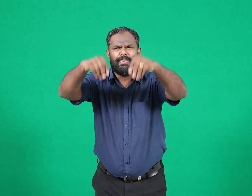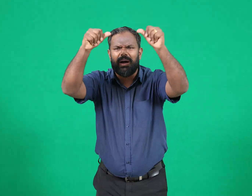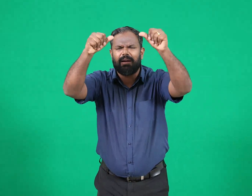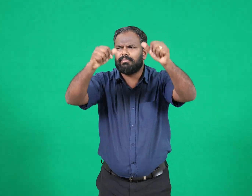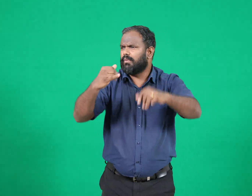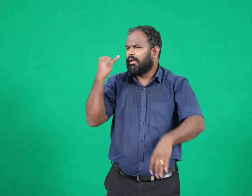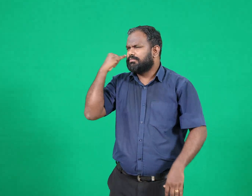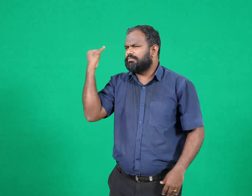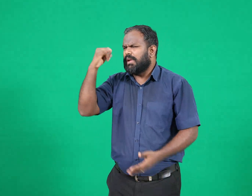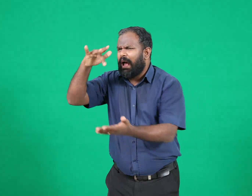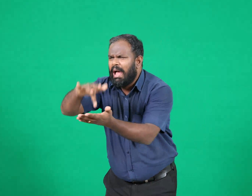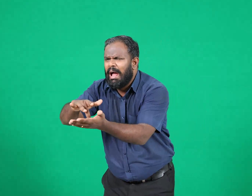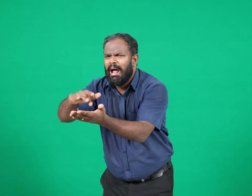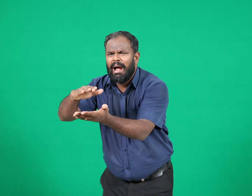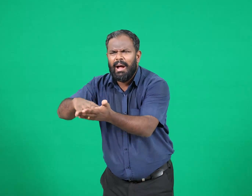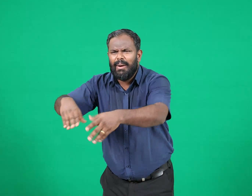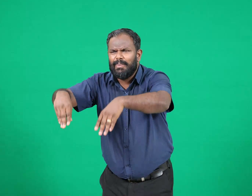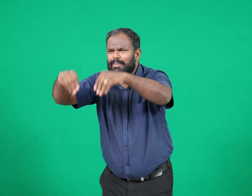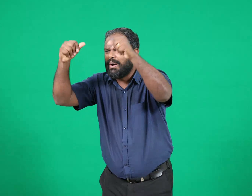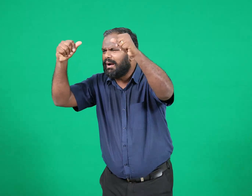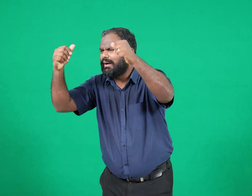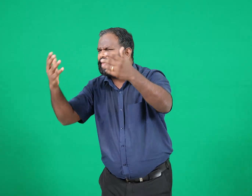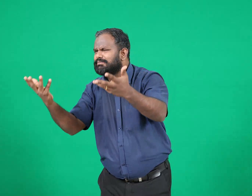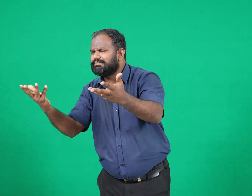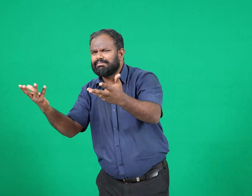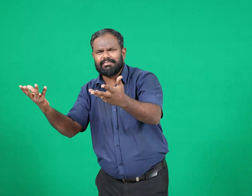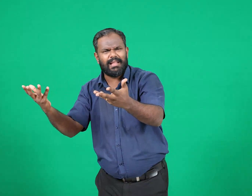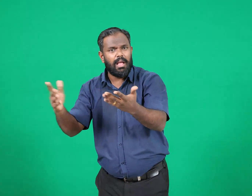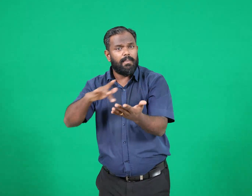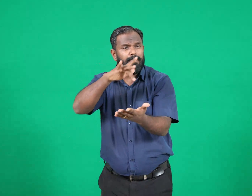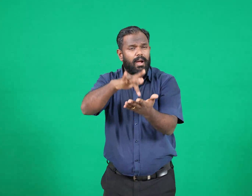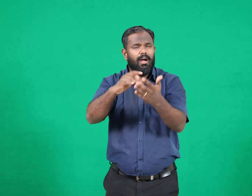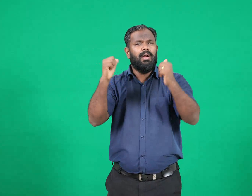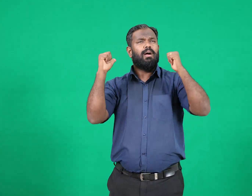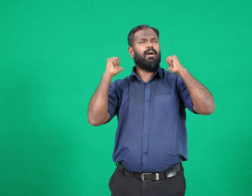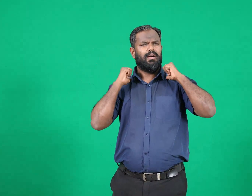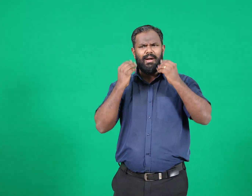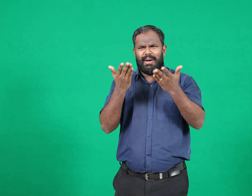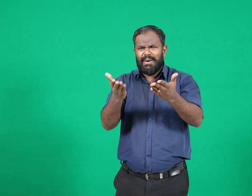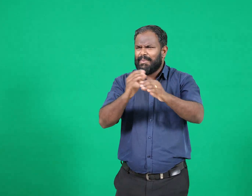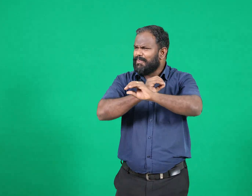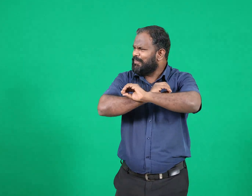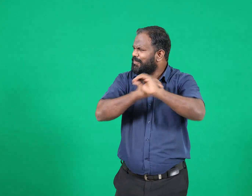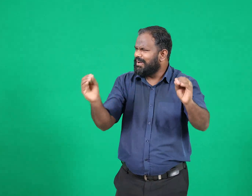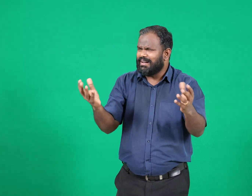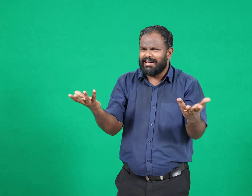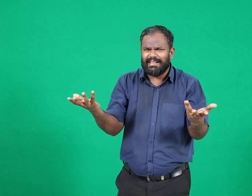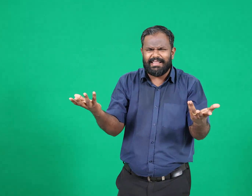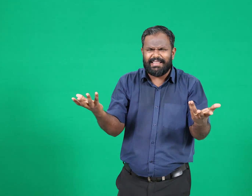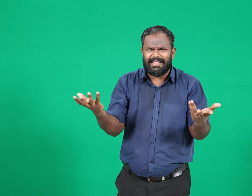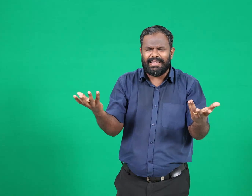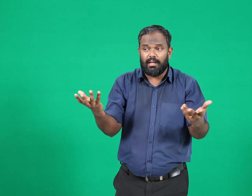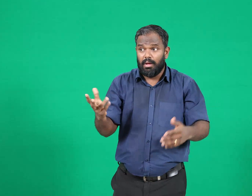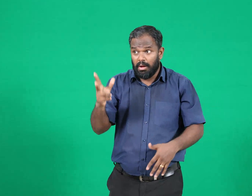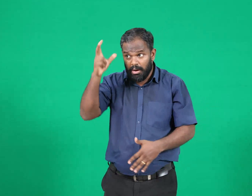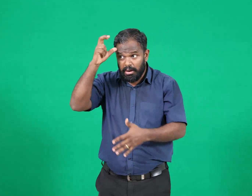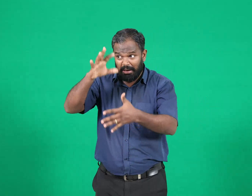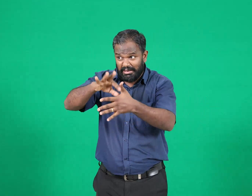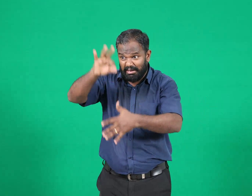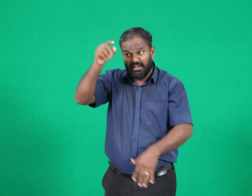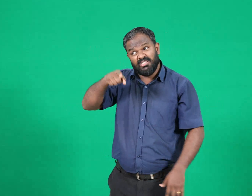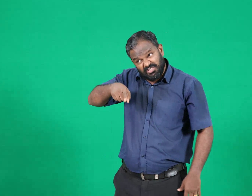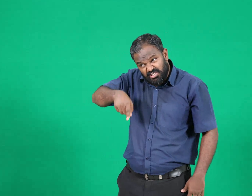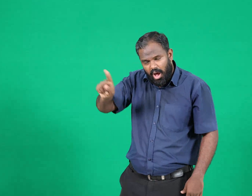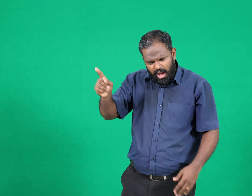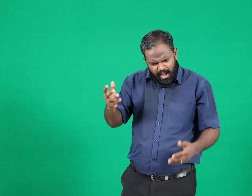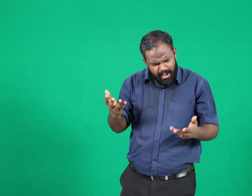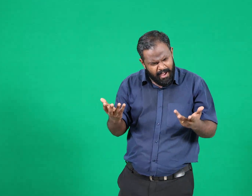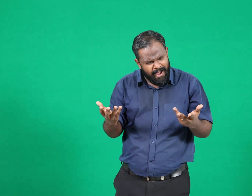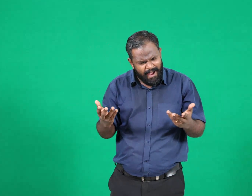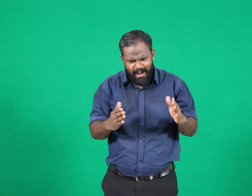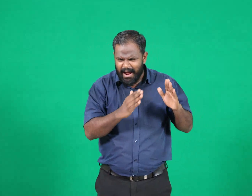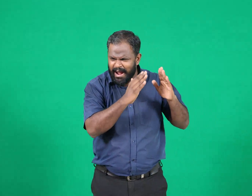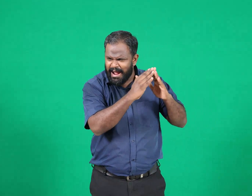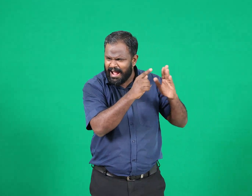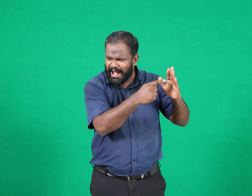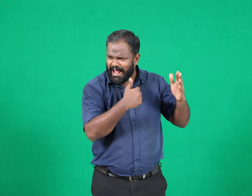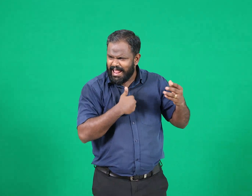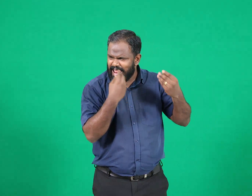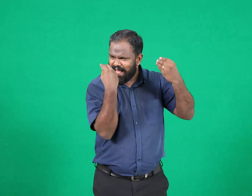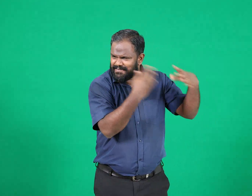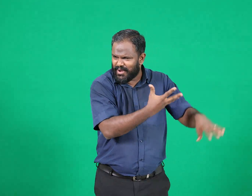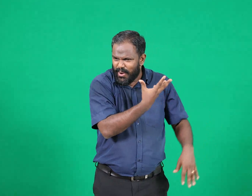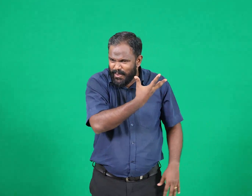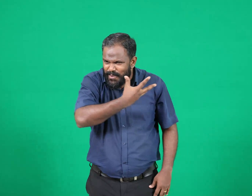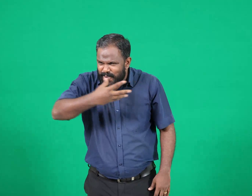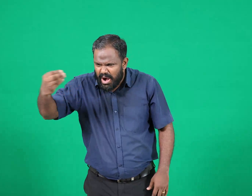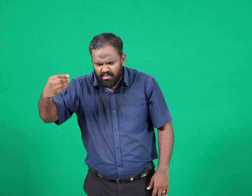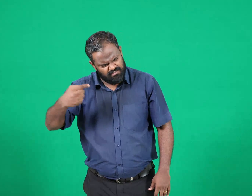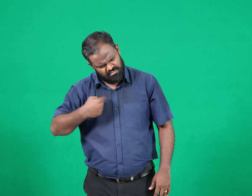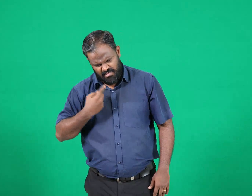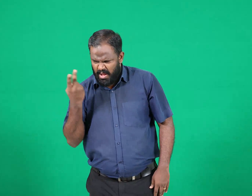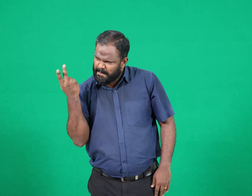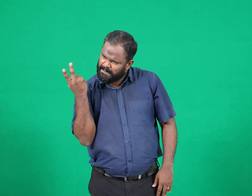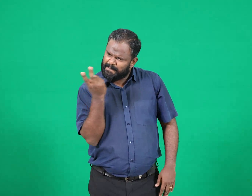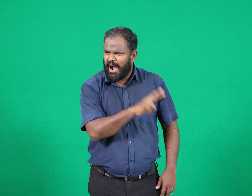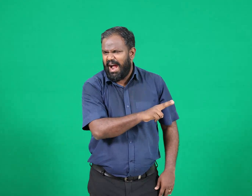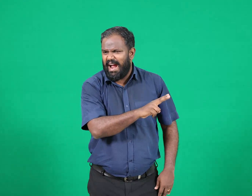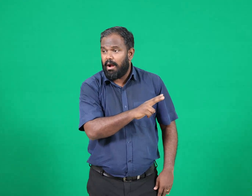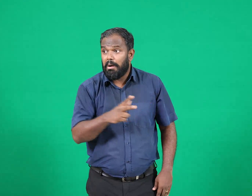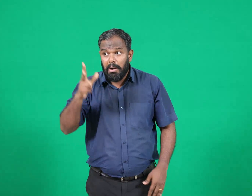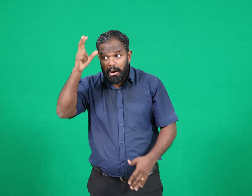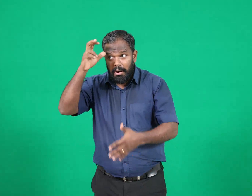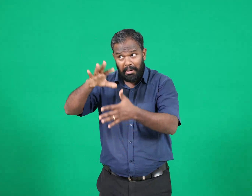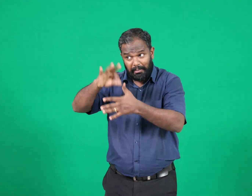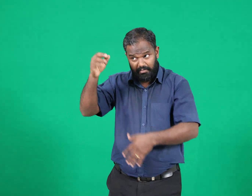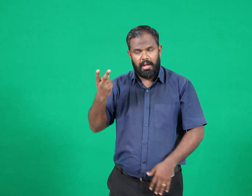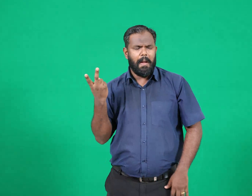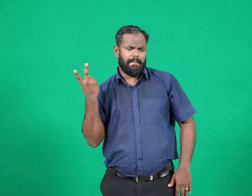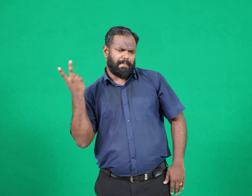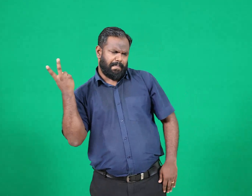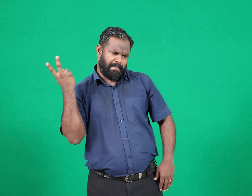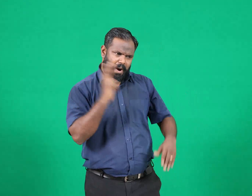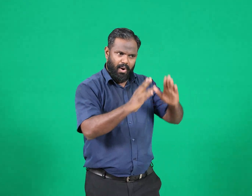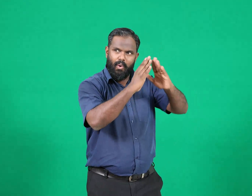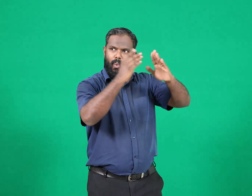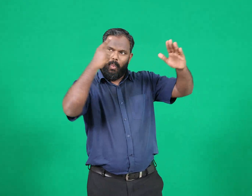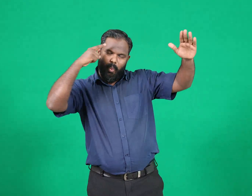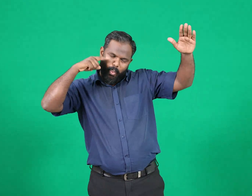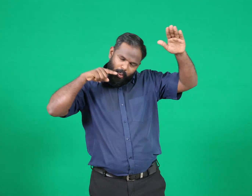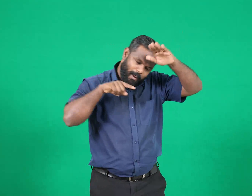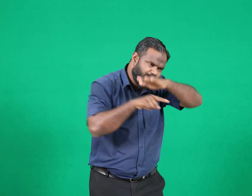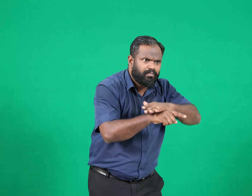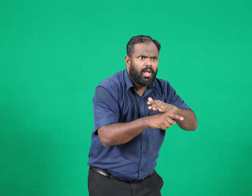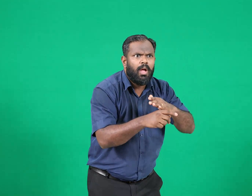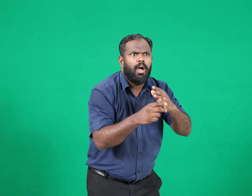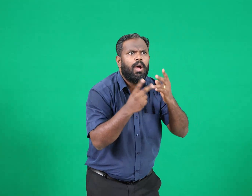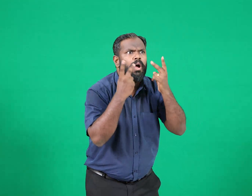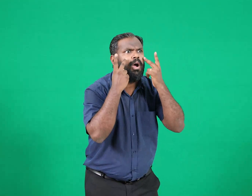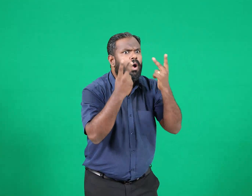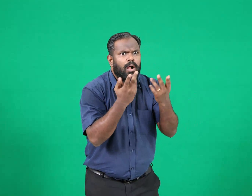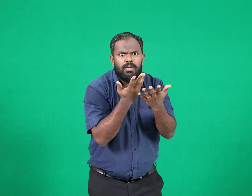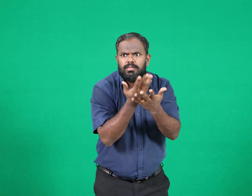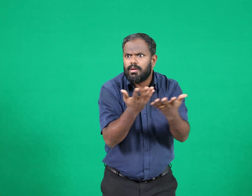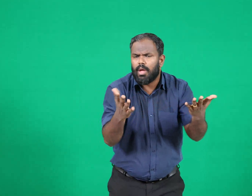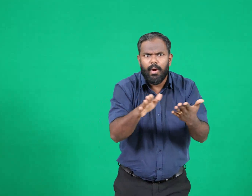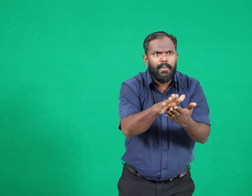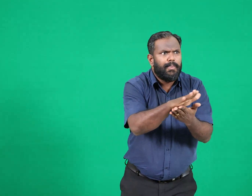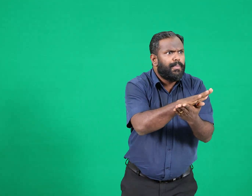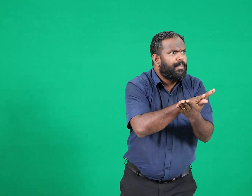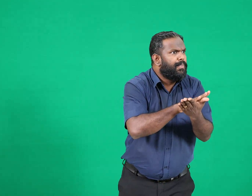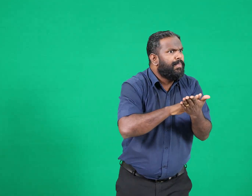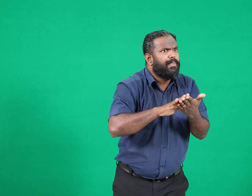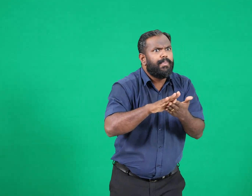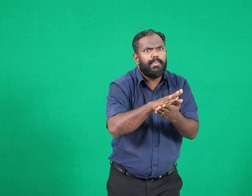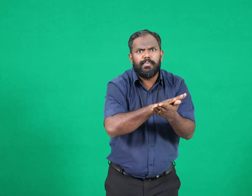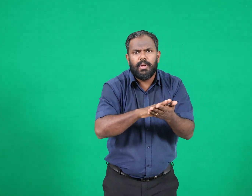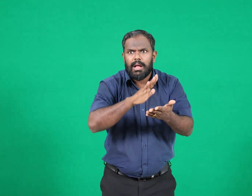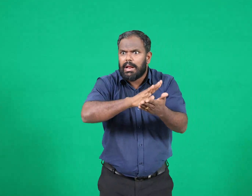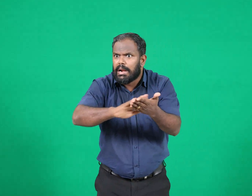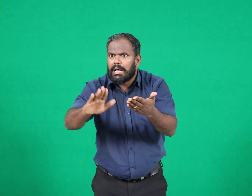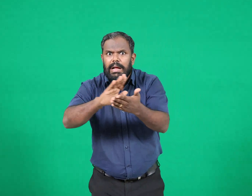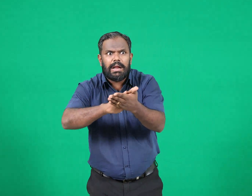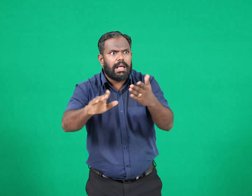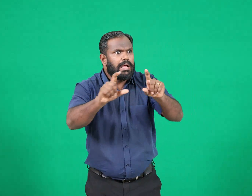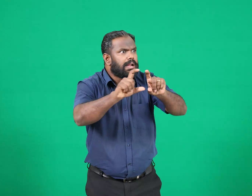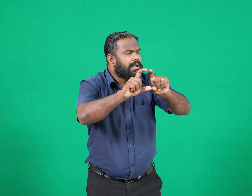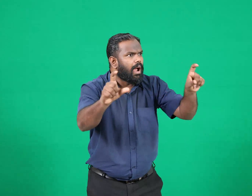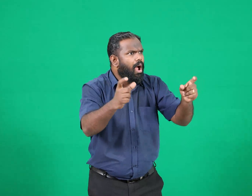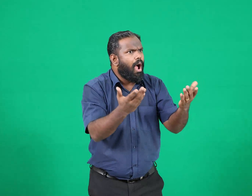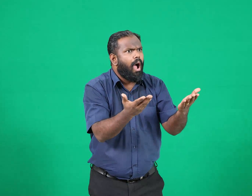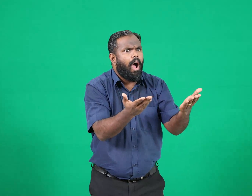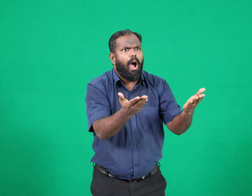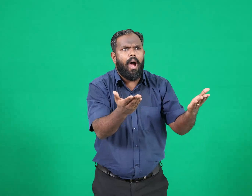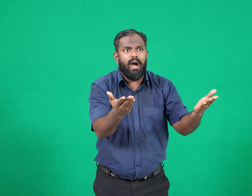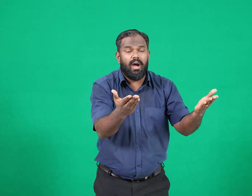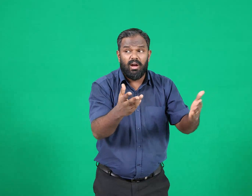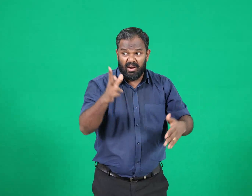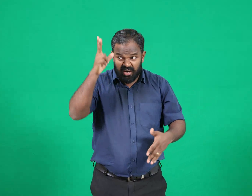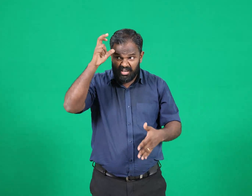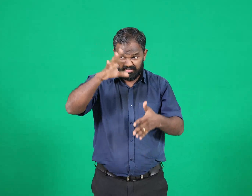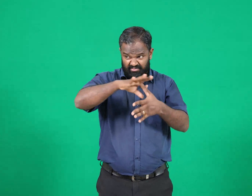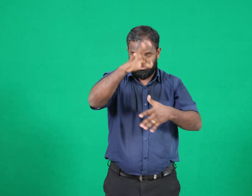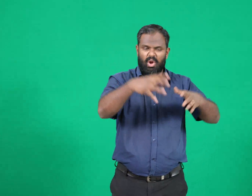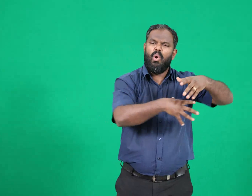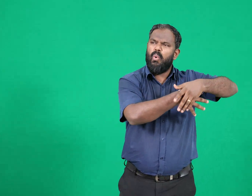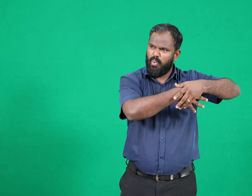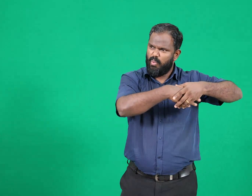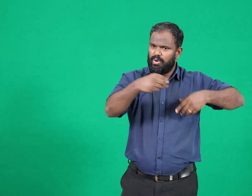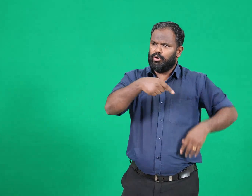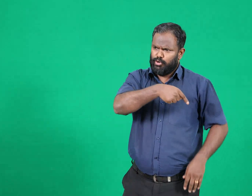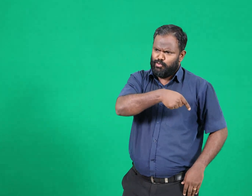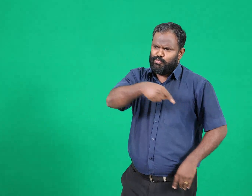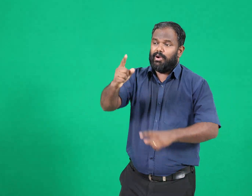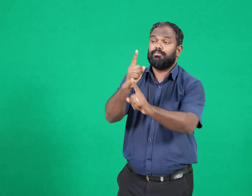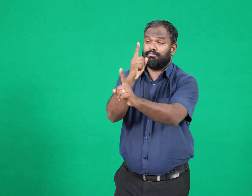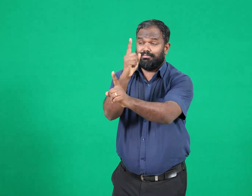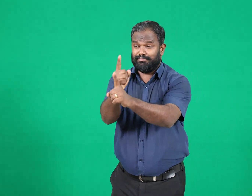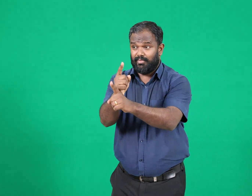Then it says, ' I will return to the house I left.' On its return, it finds the house vacant, swept clean, and put in order.